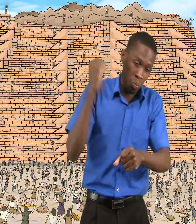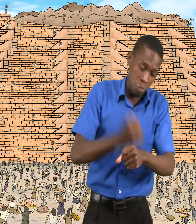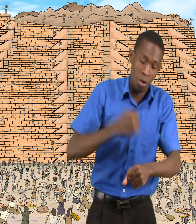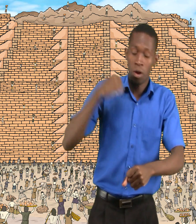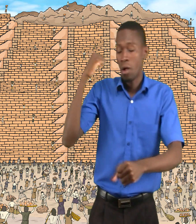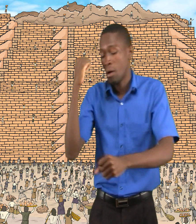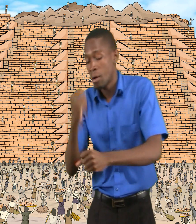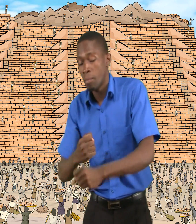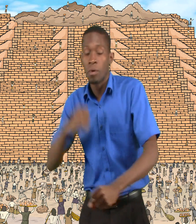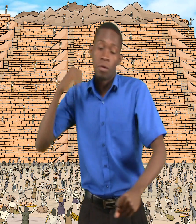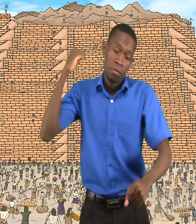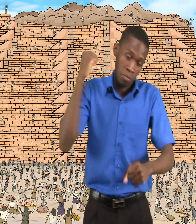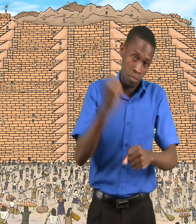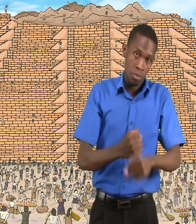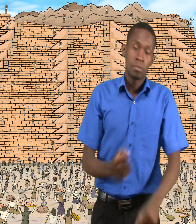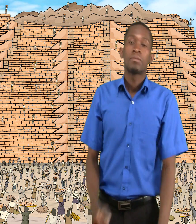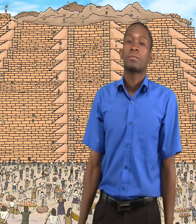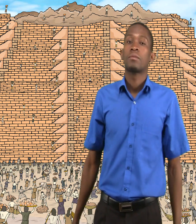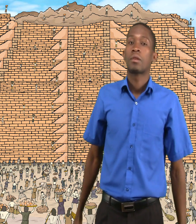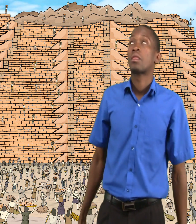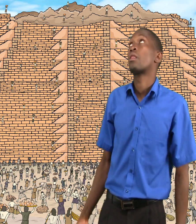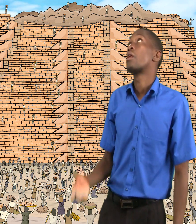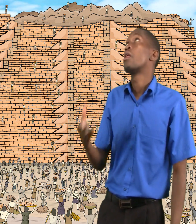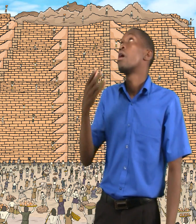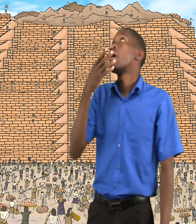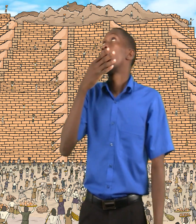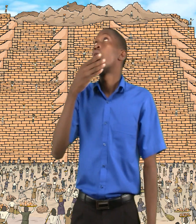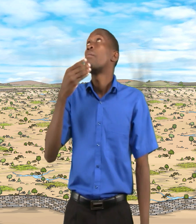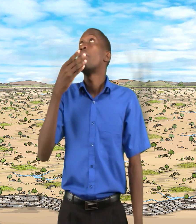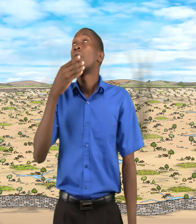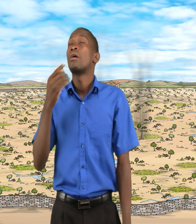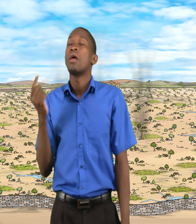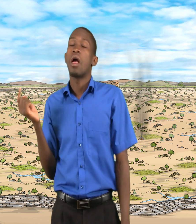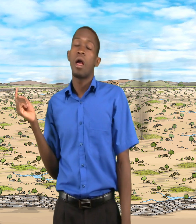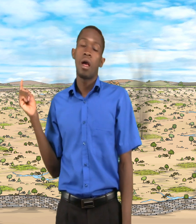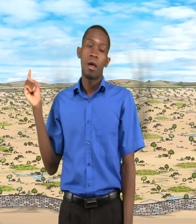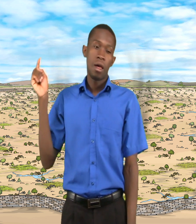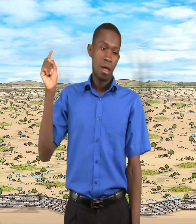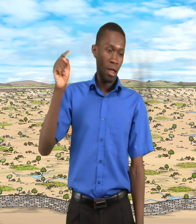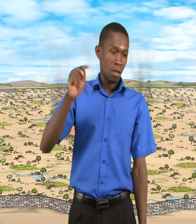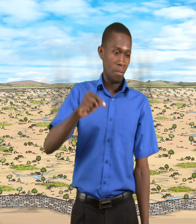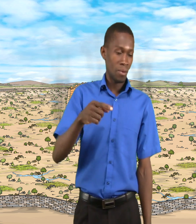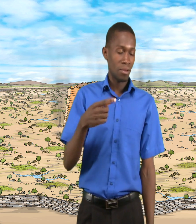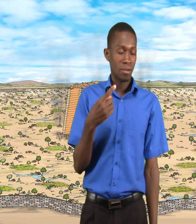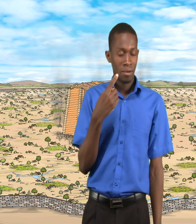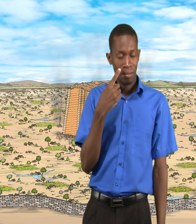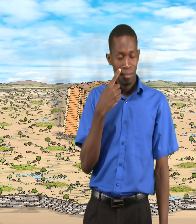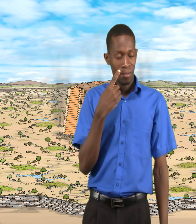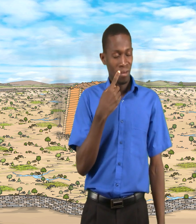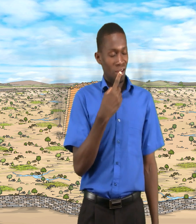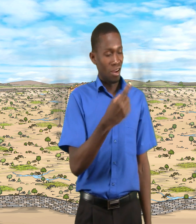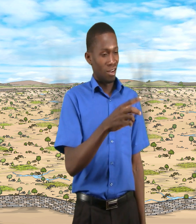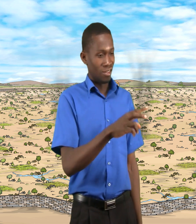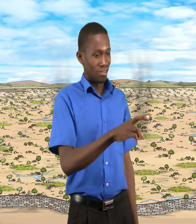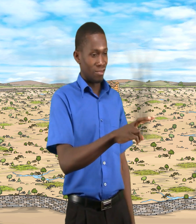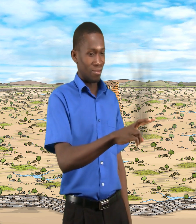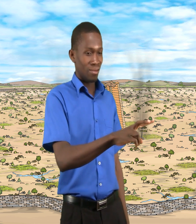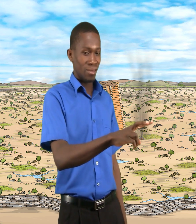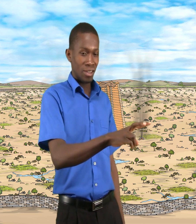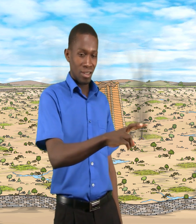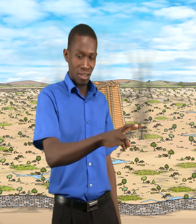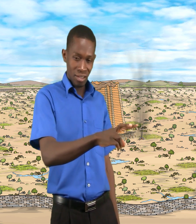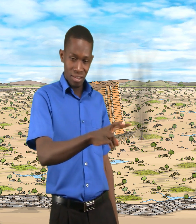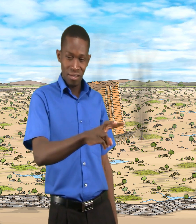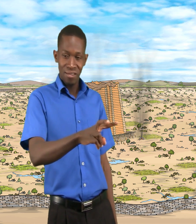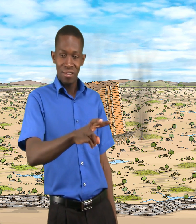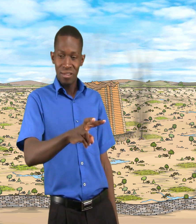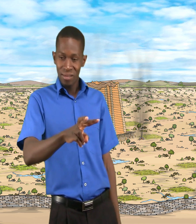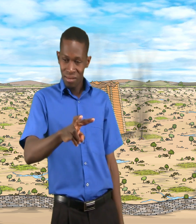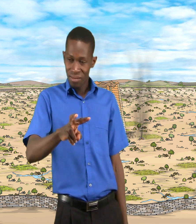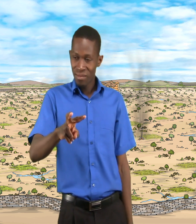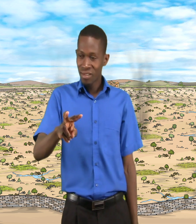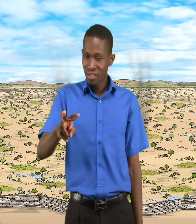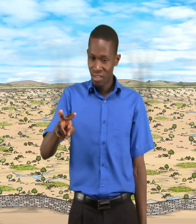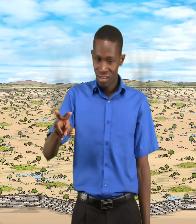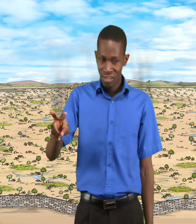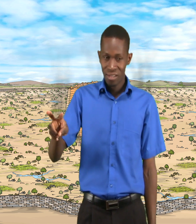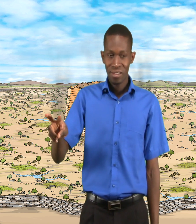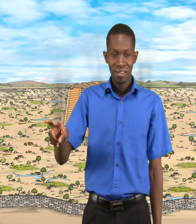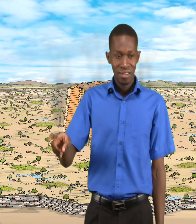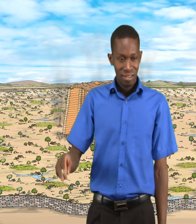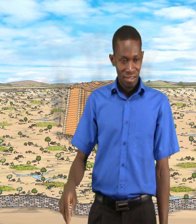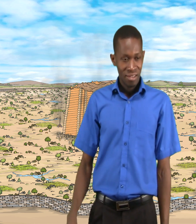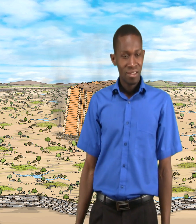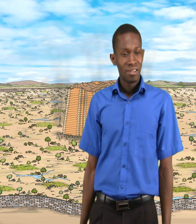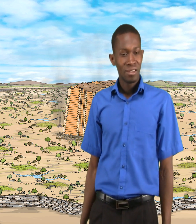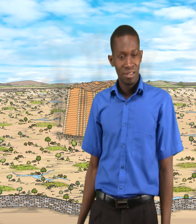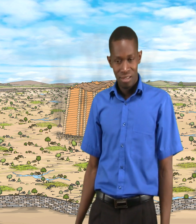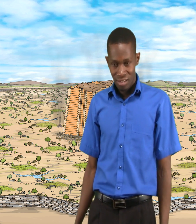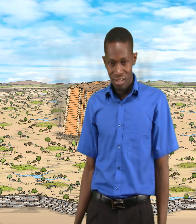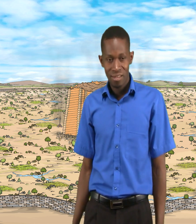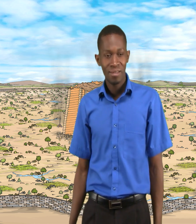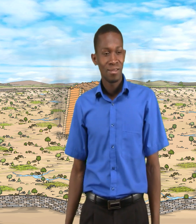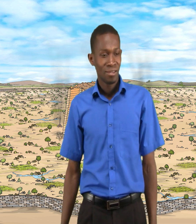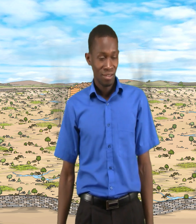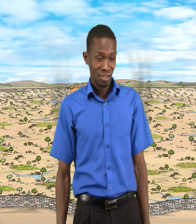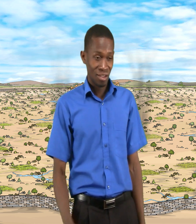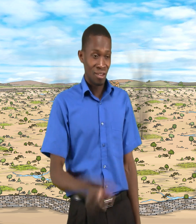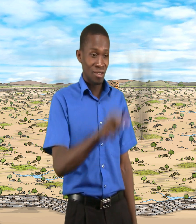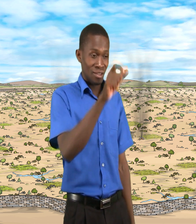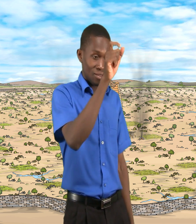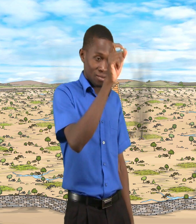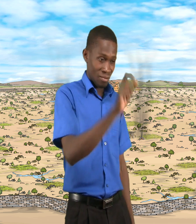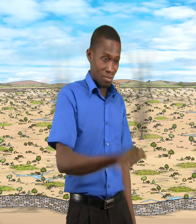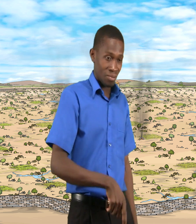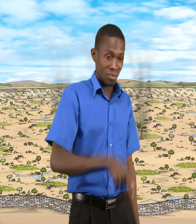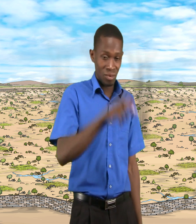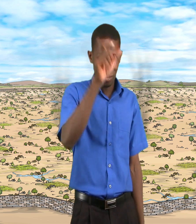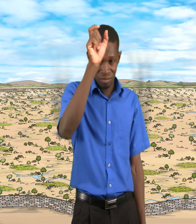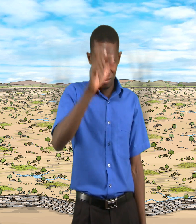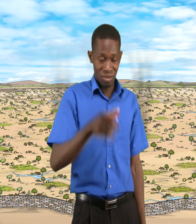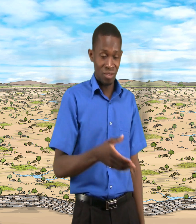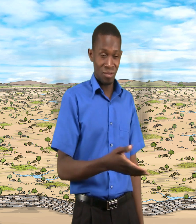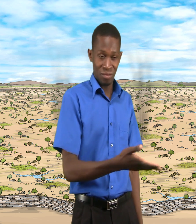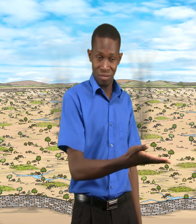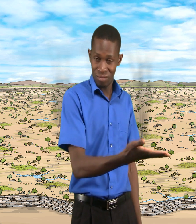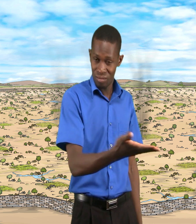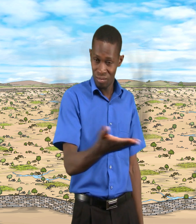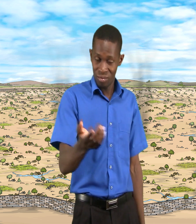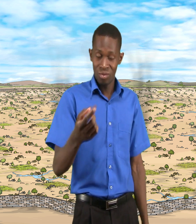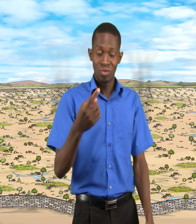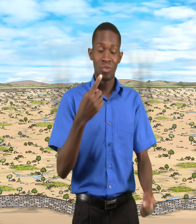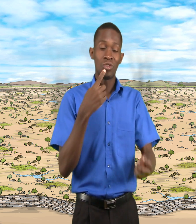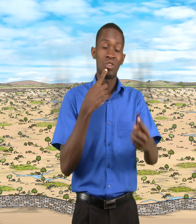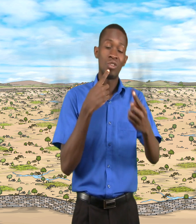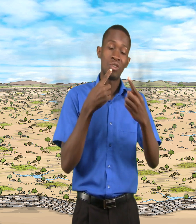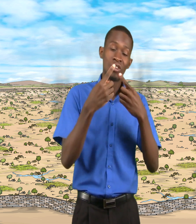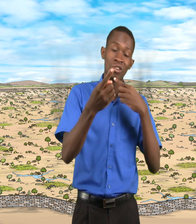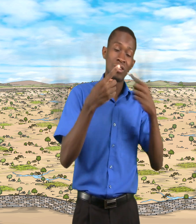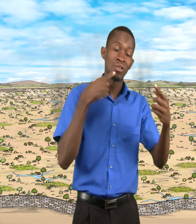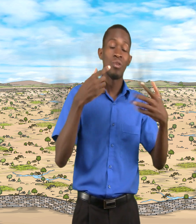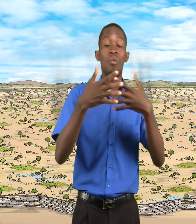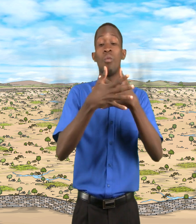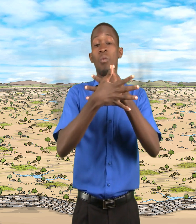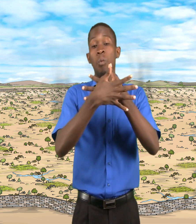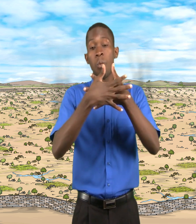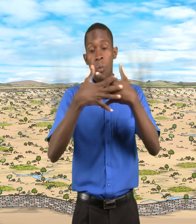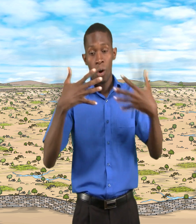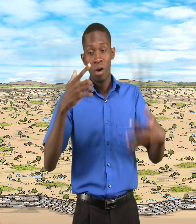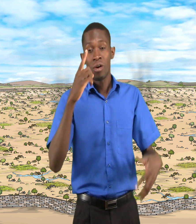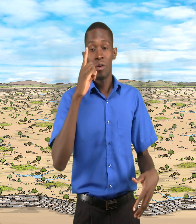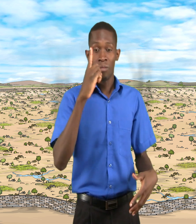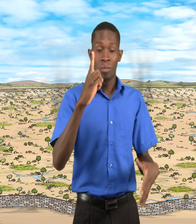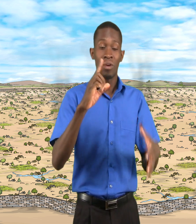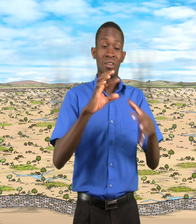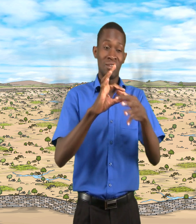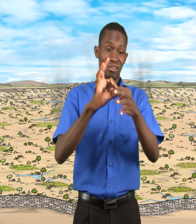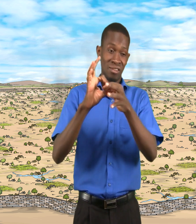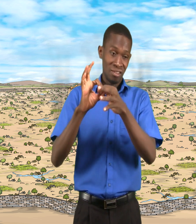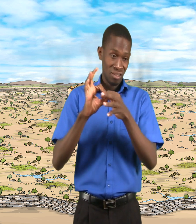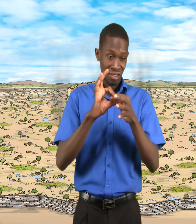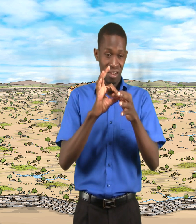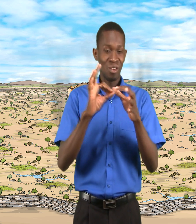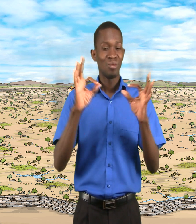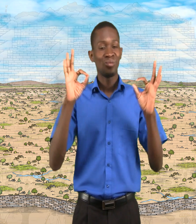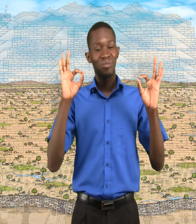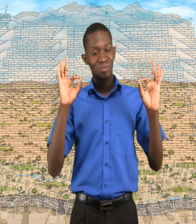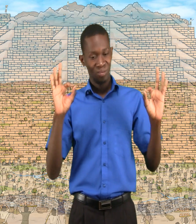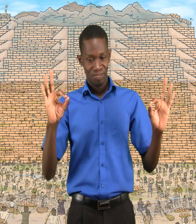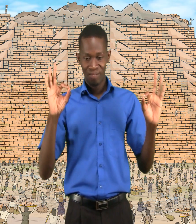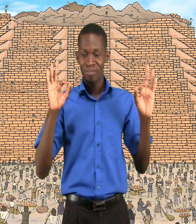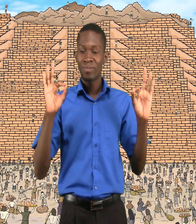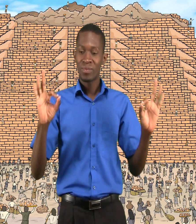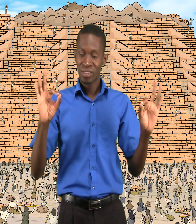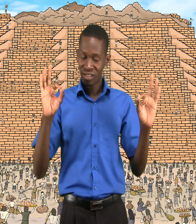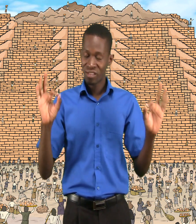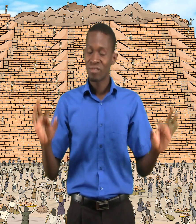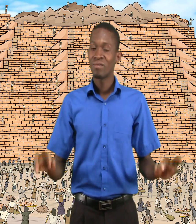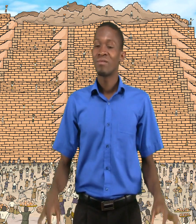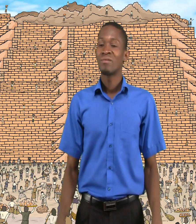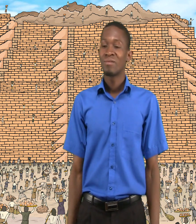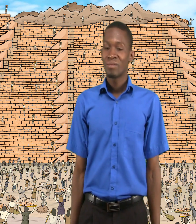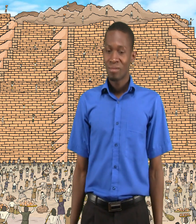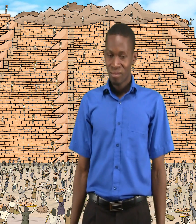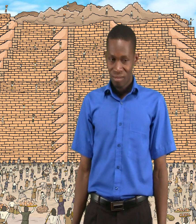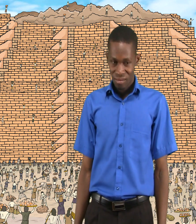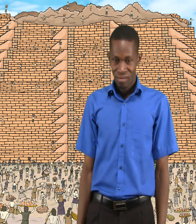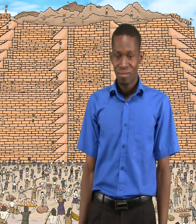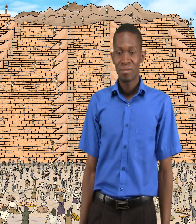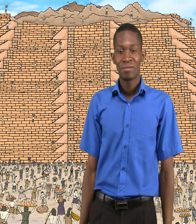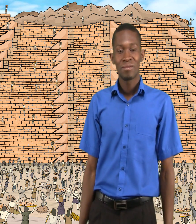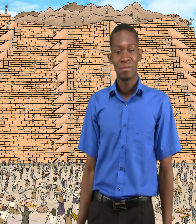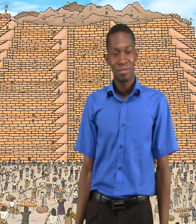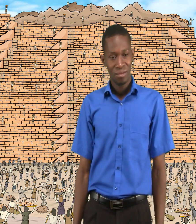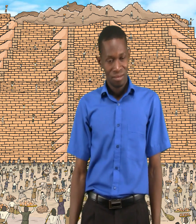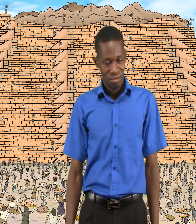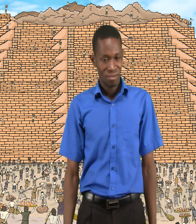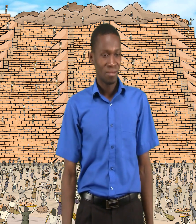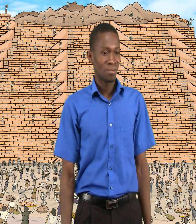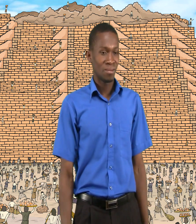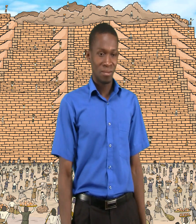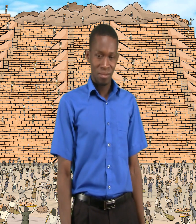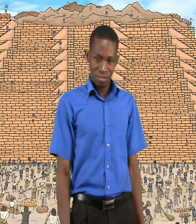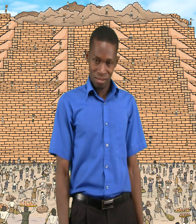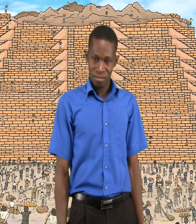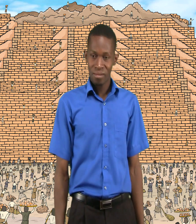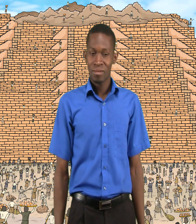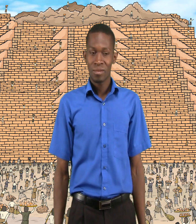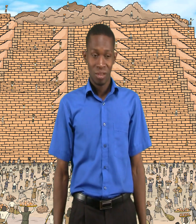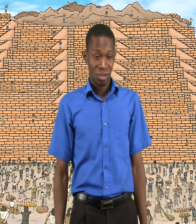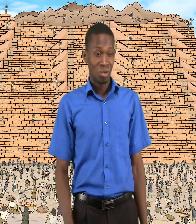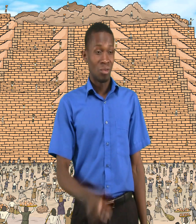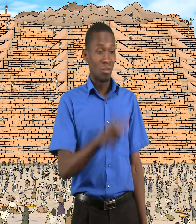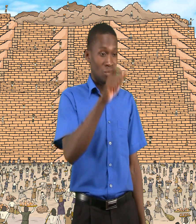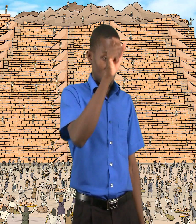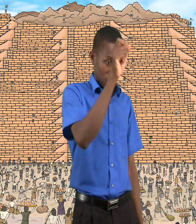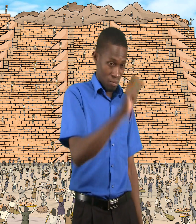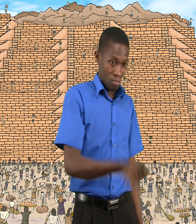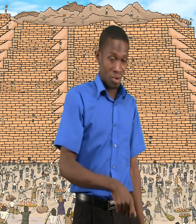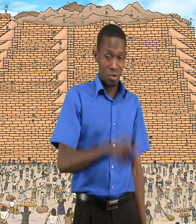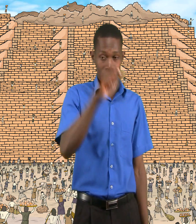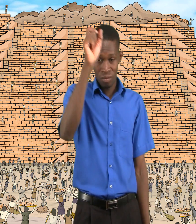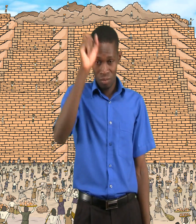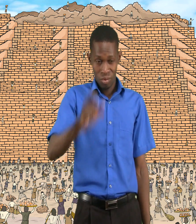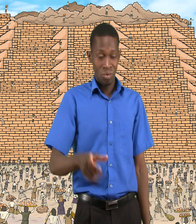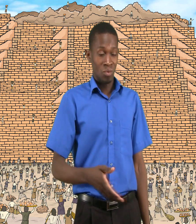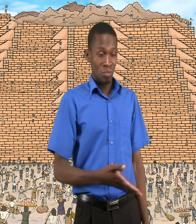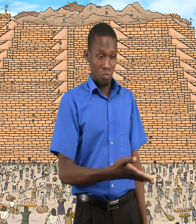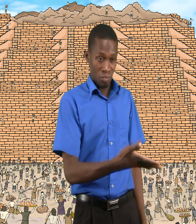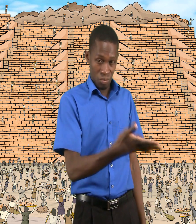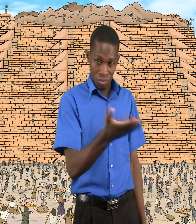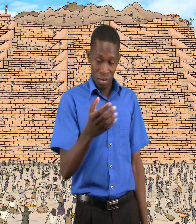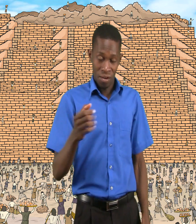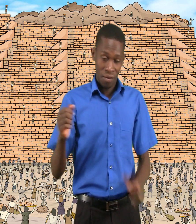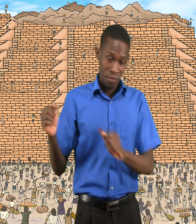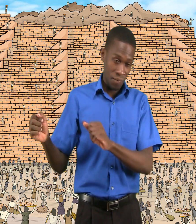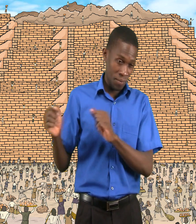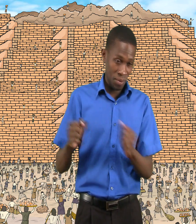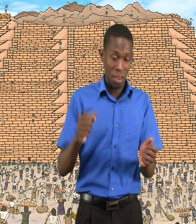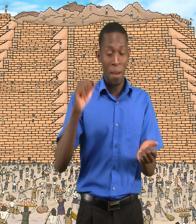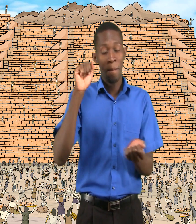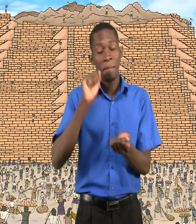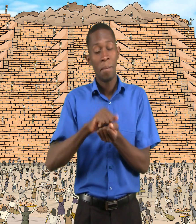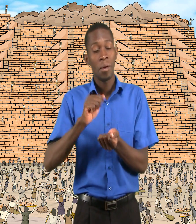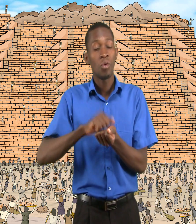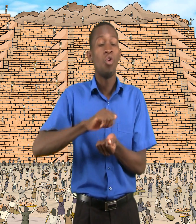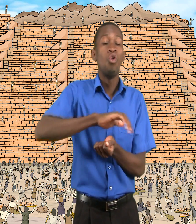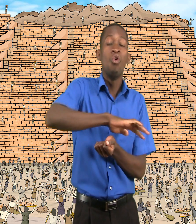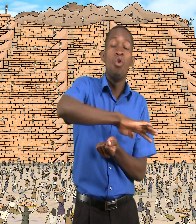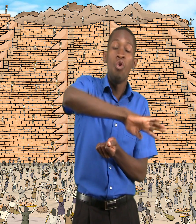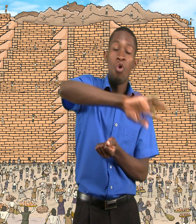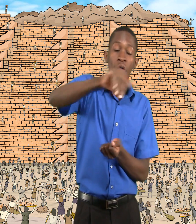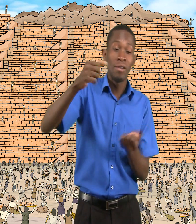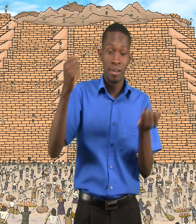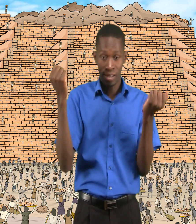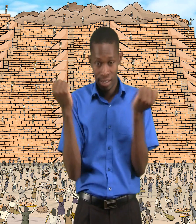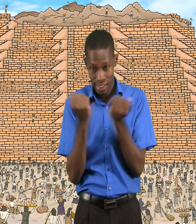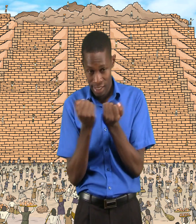Then the LORD came down to see the city and the tower that the sons of men were building.